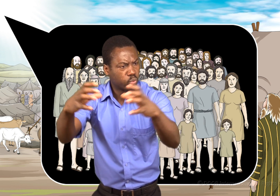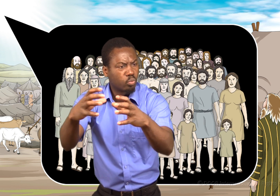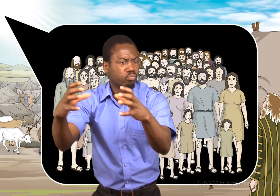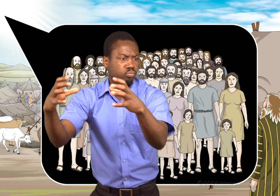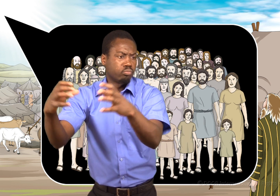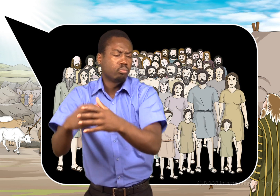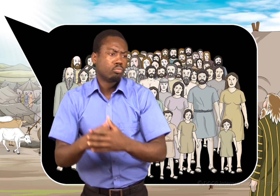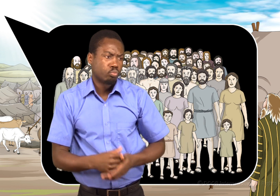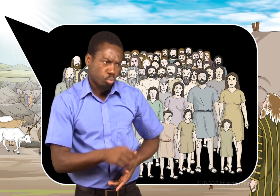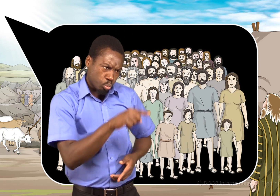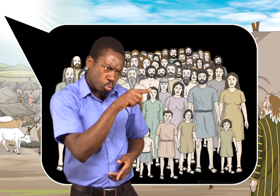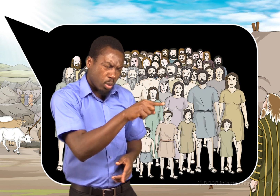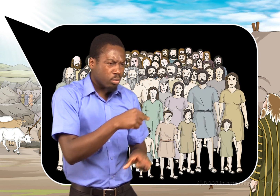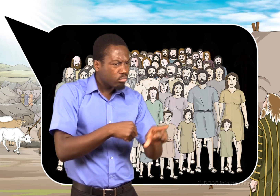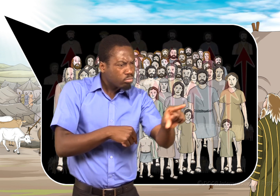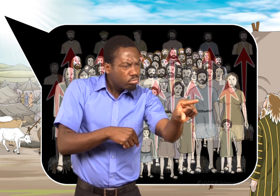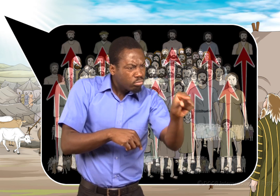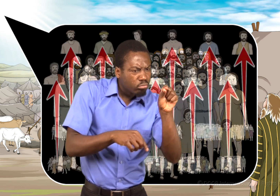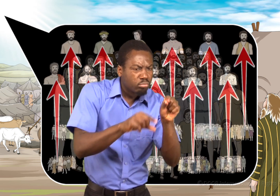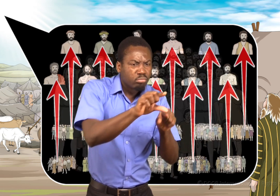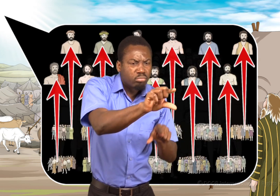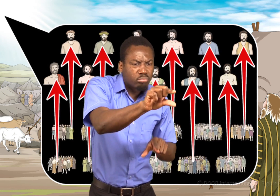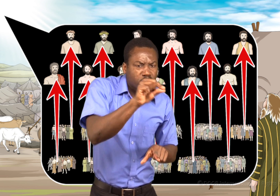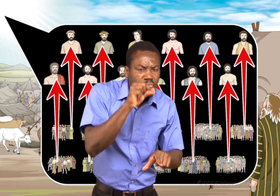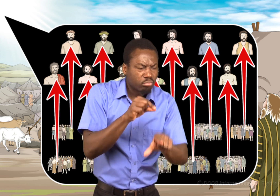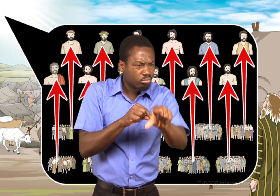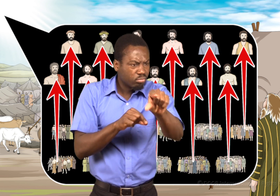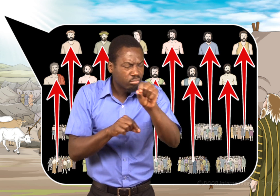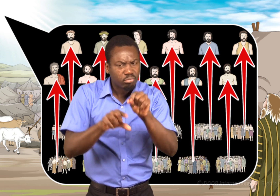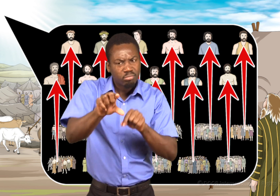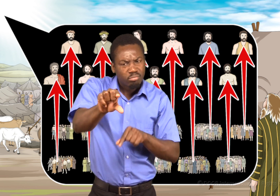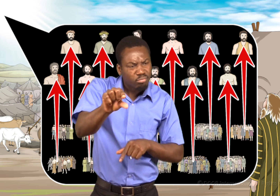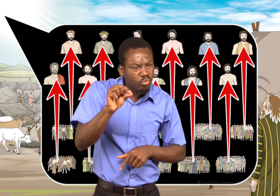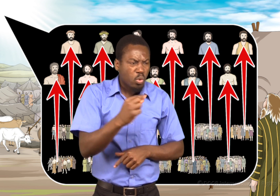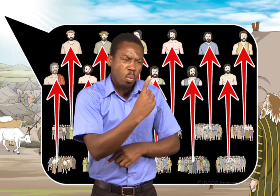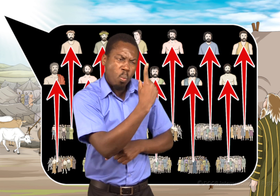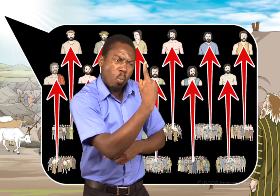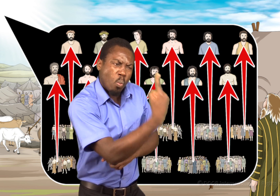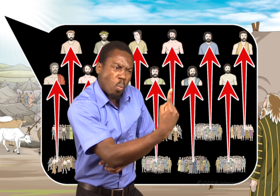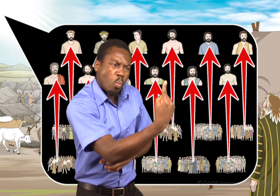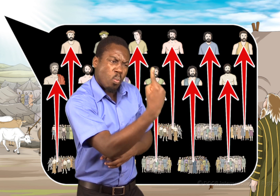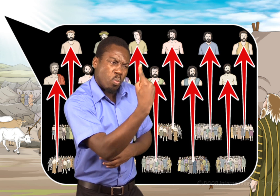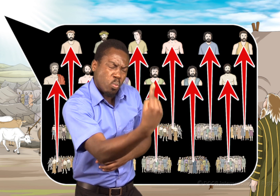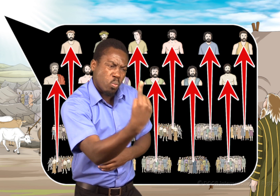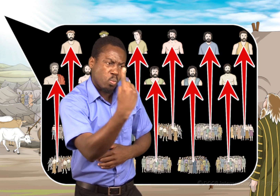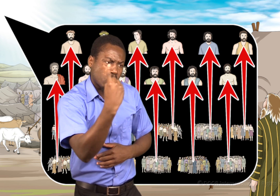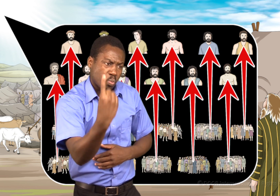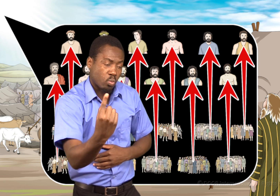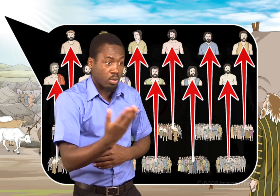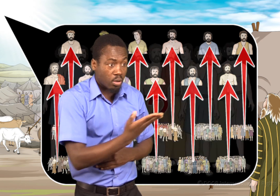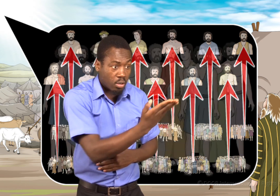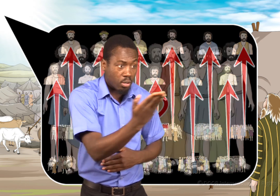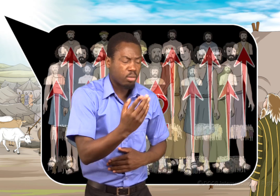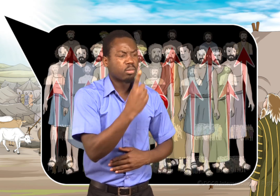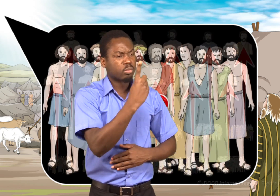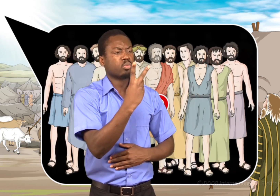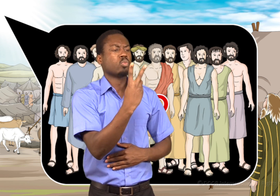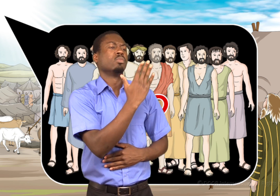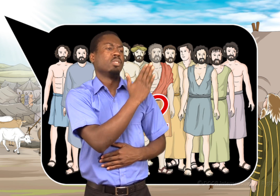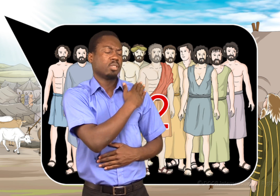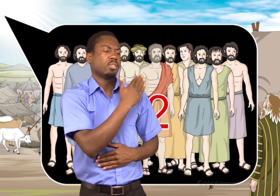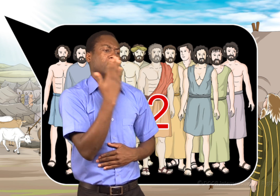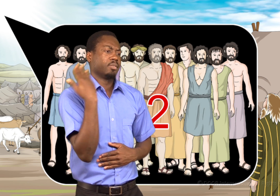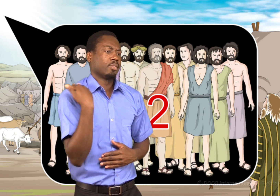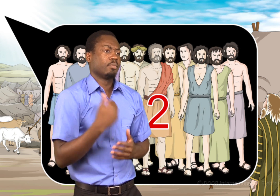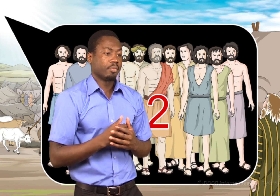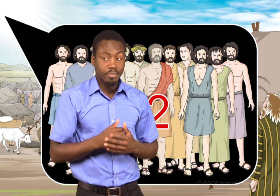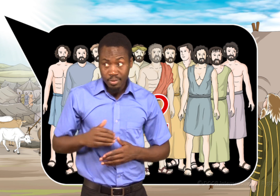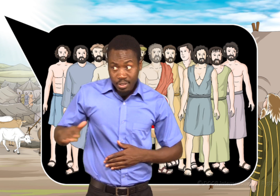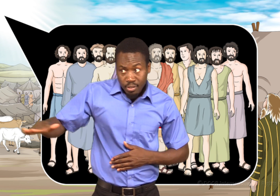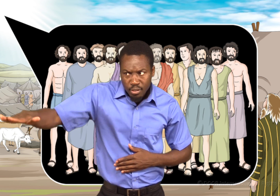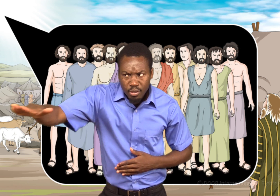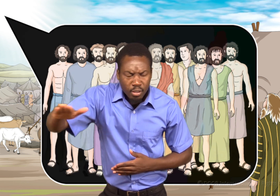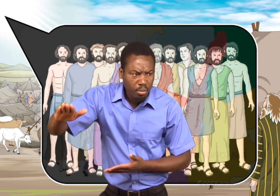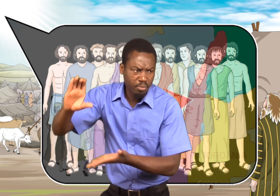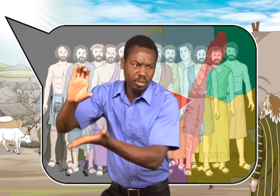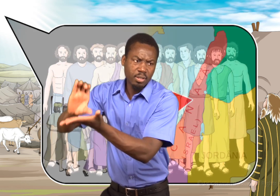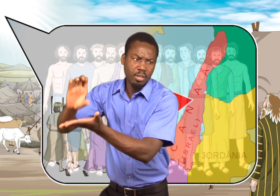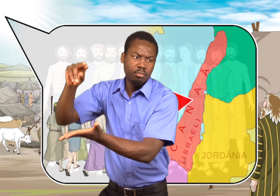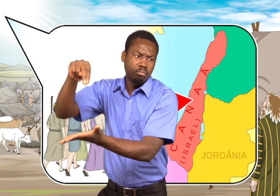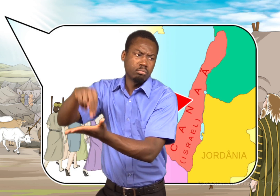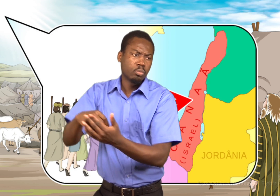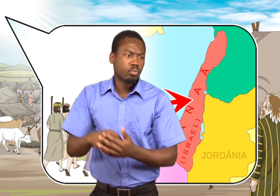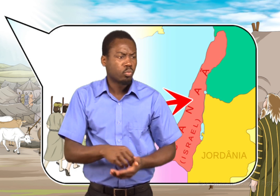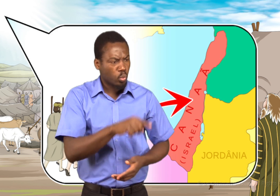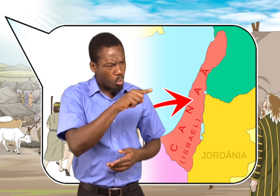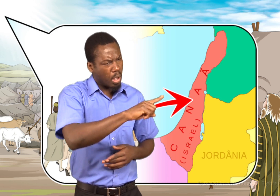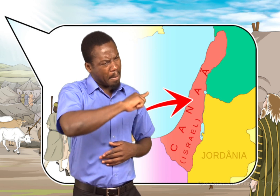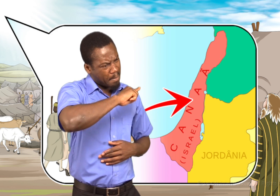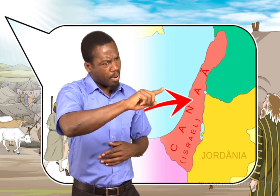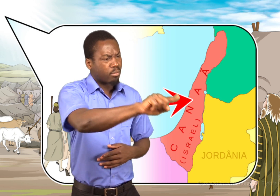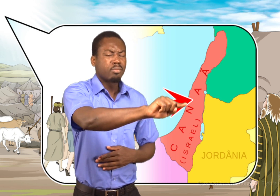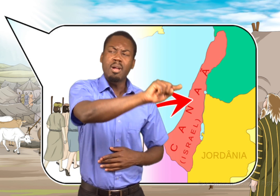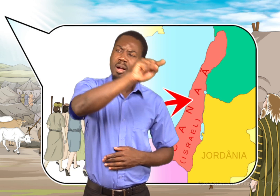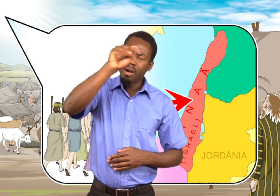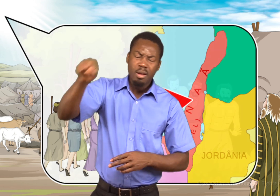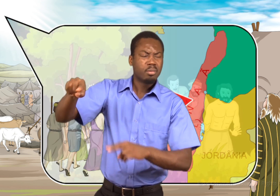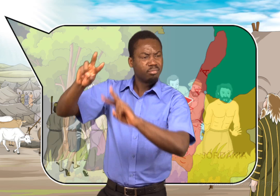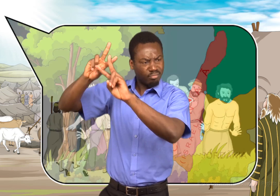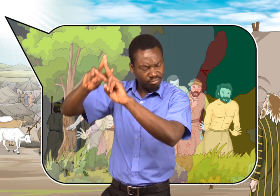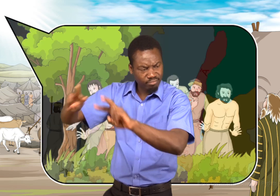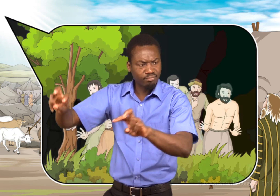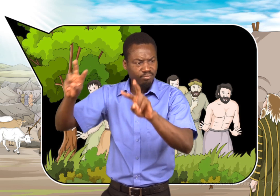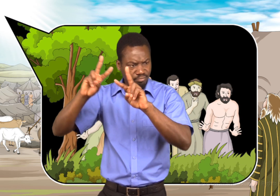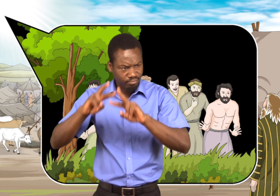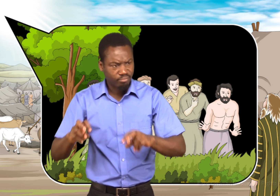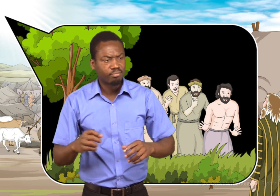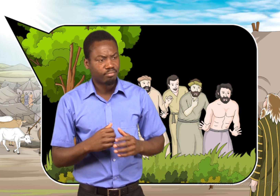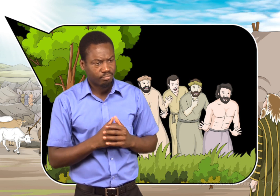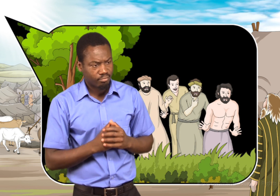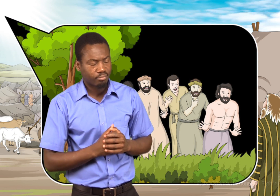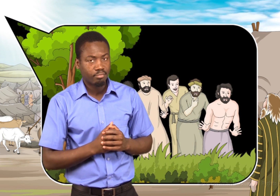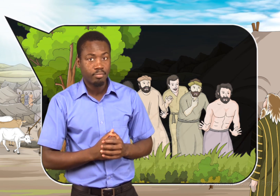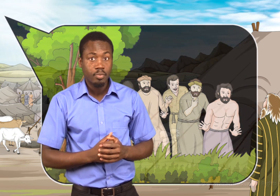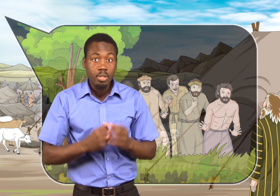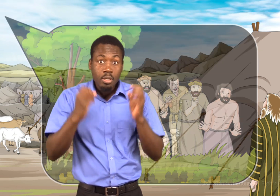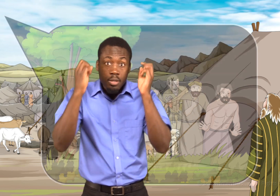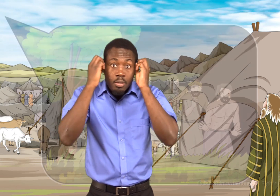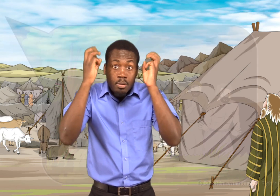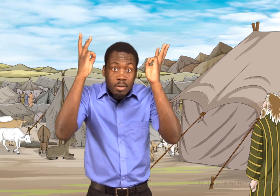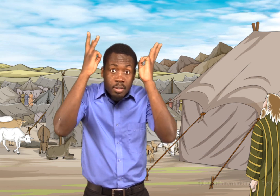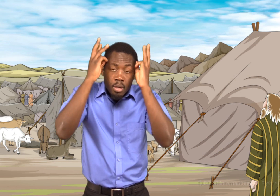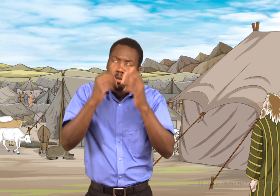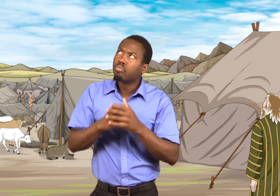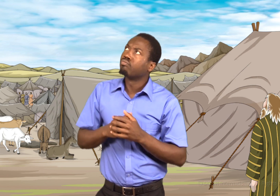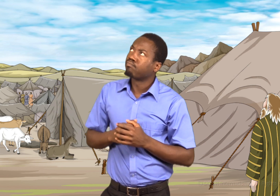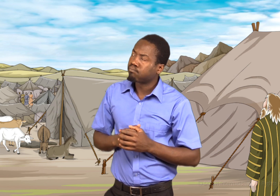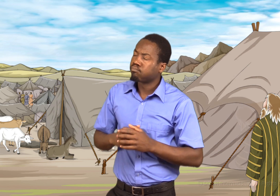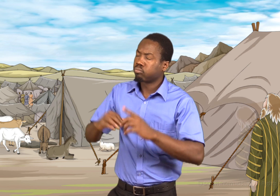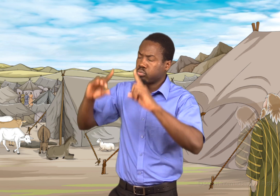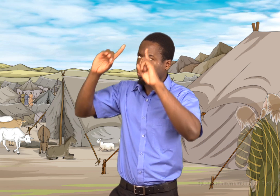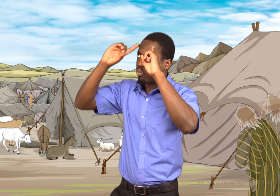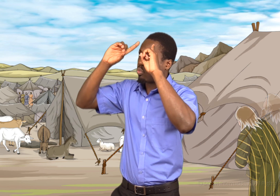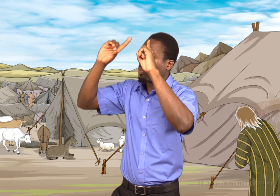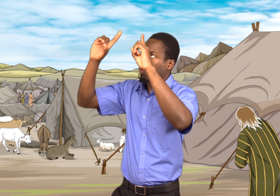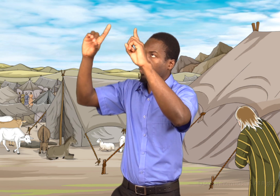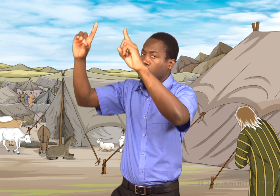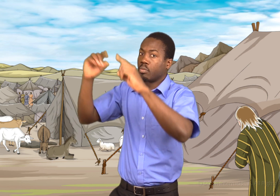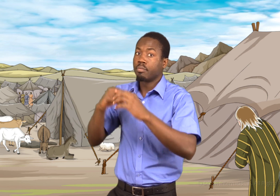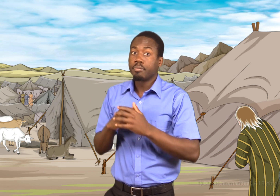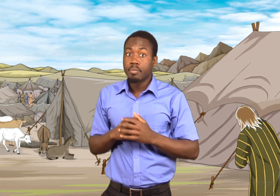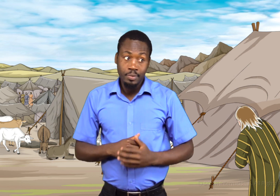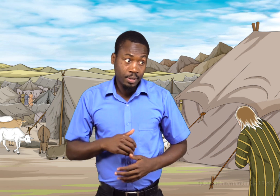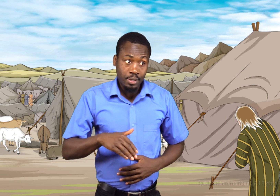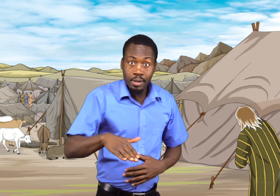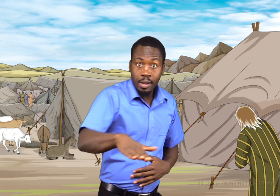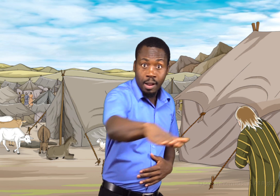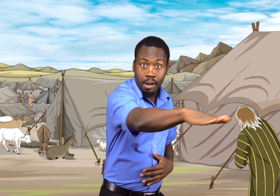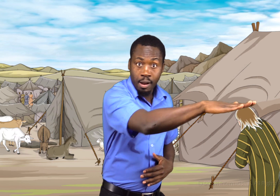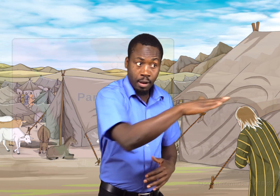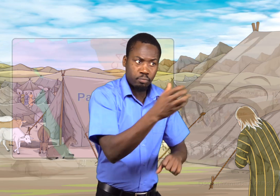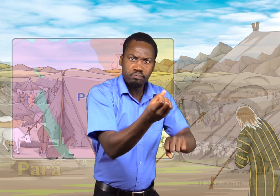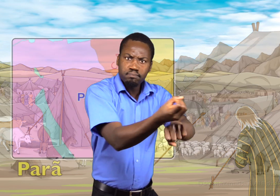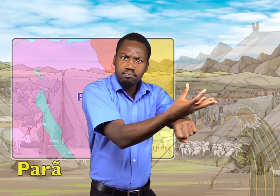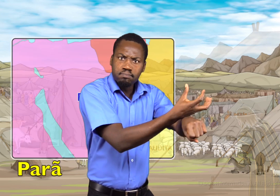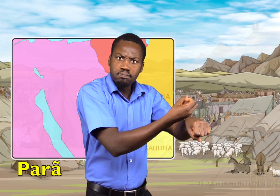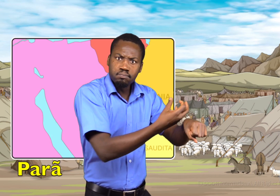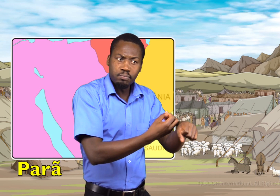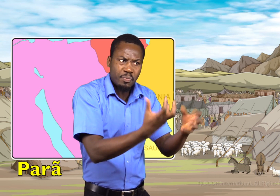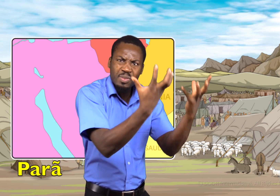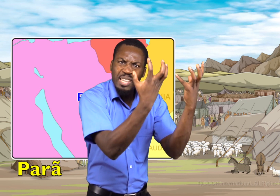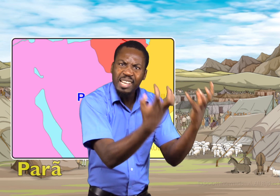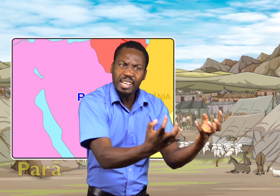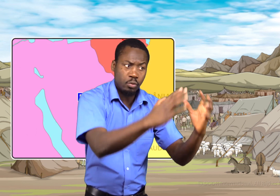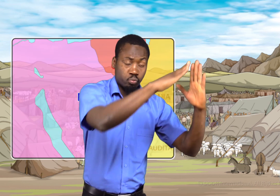From each of their fathers’ tribes send one man who is a leader among them.”